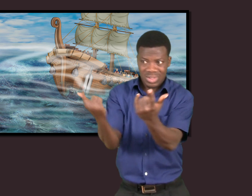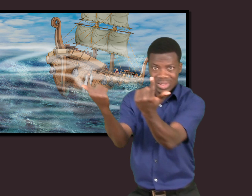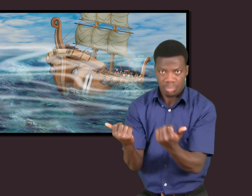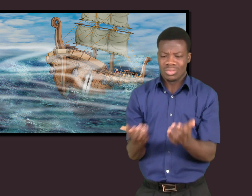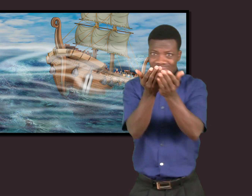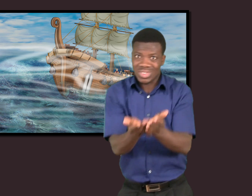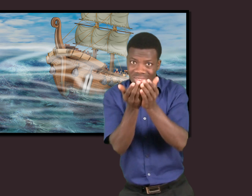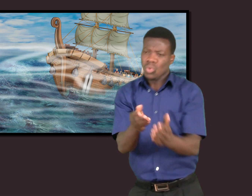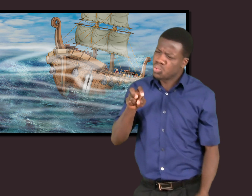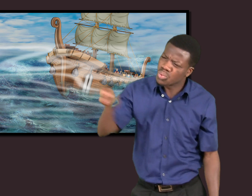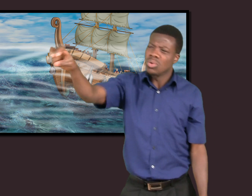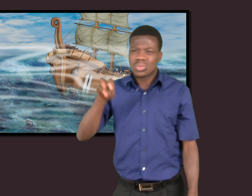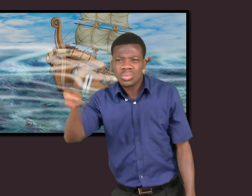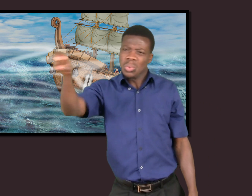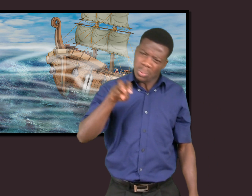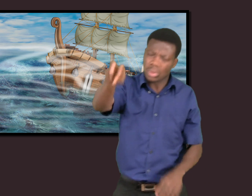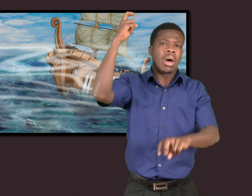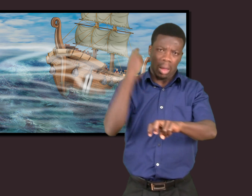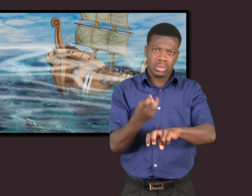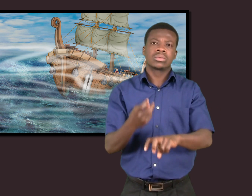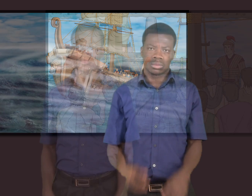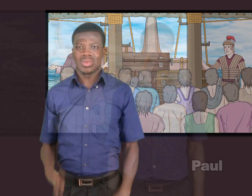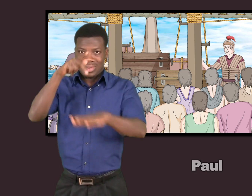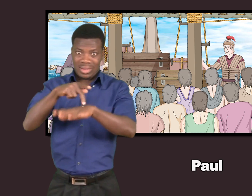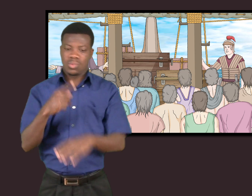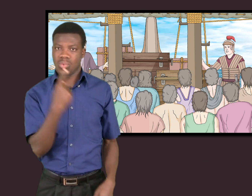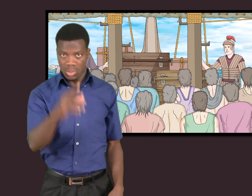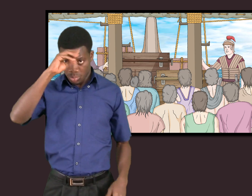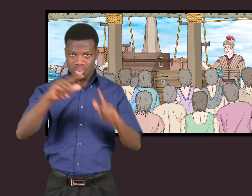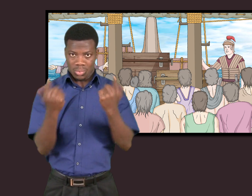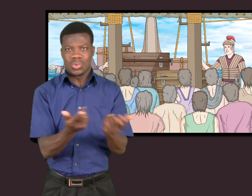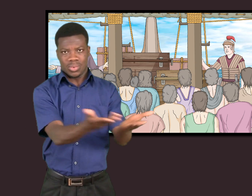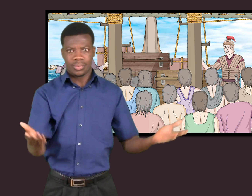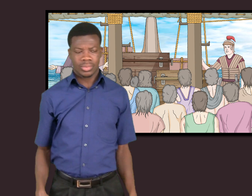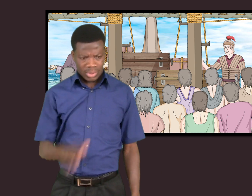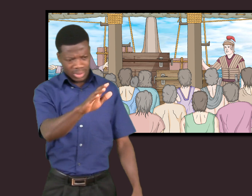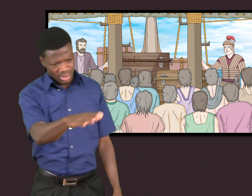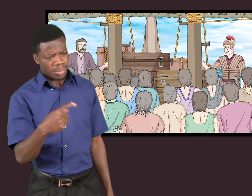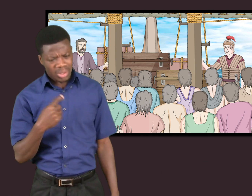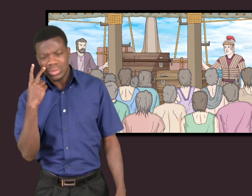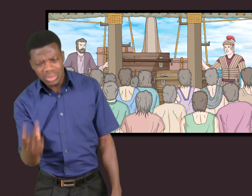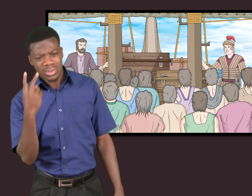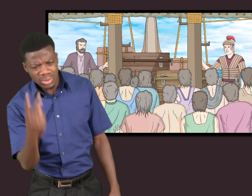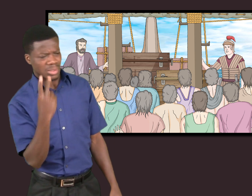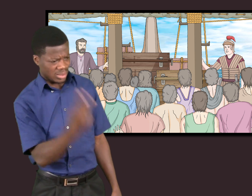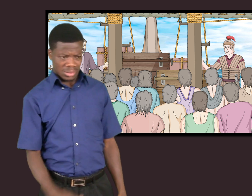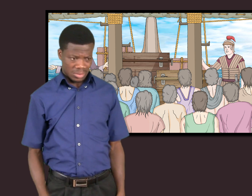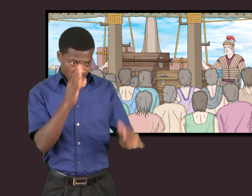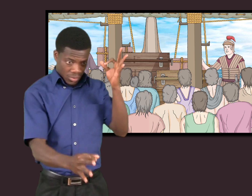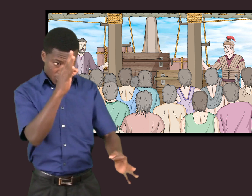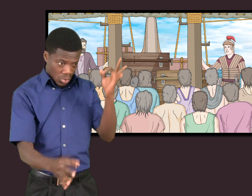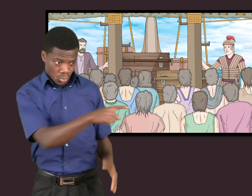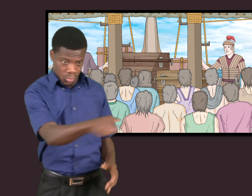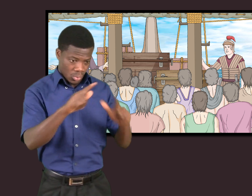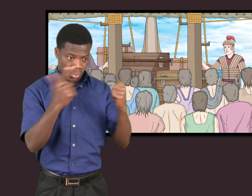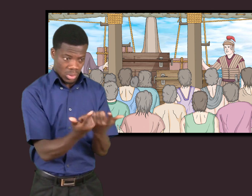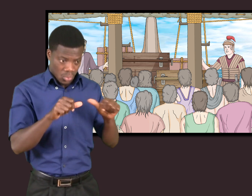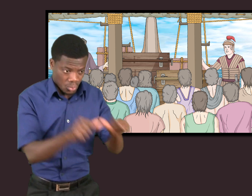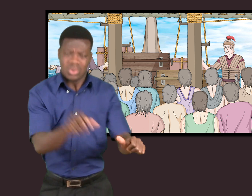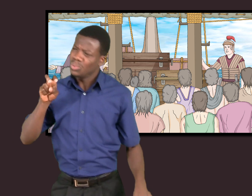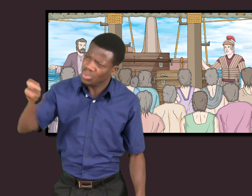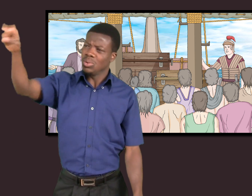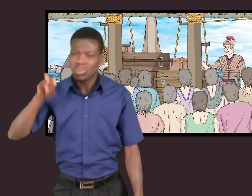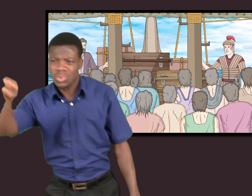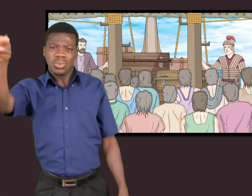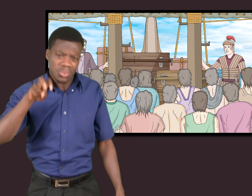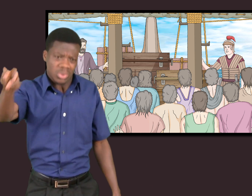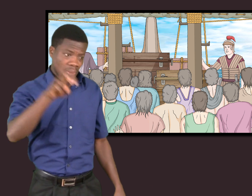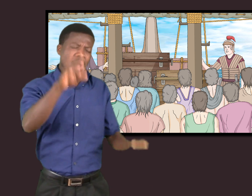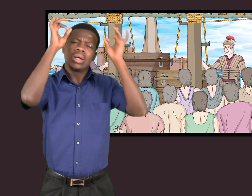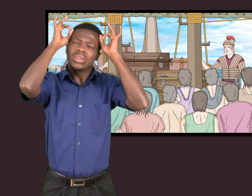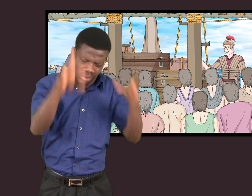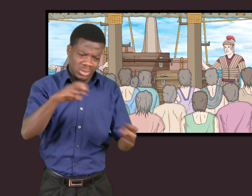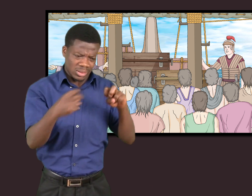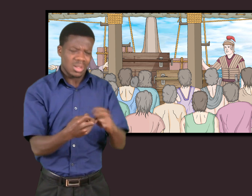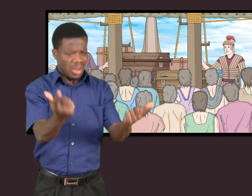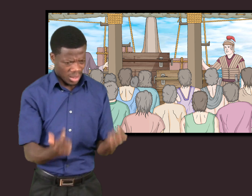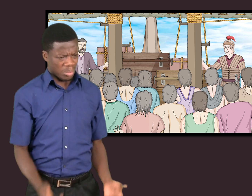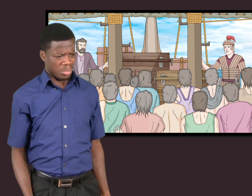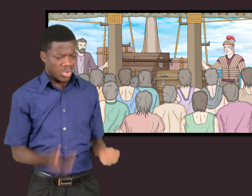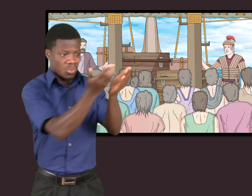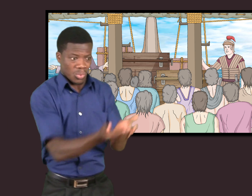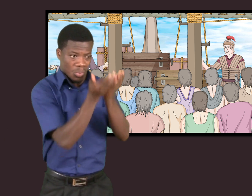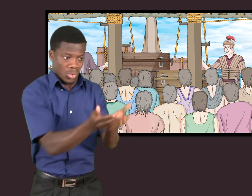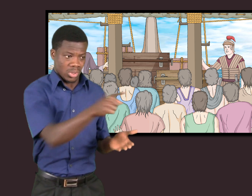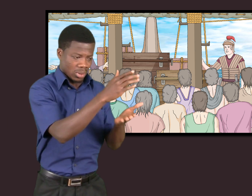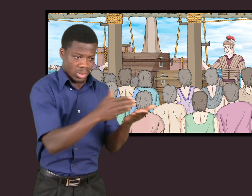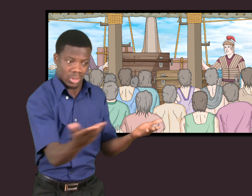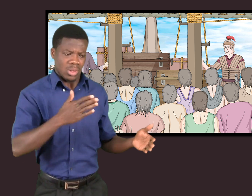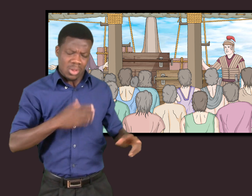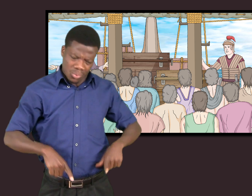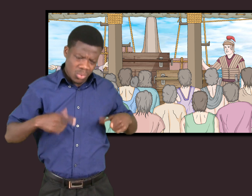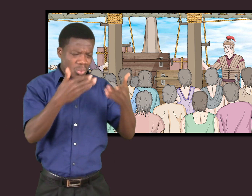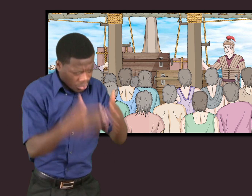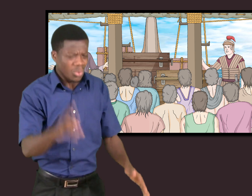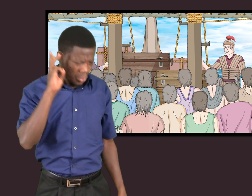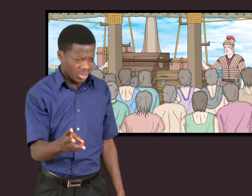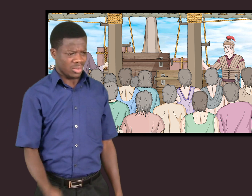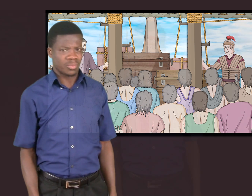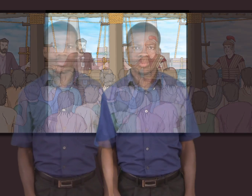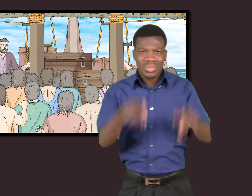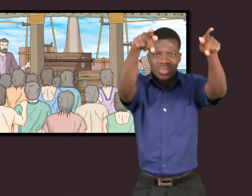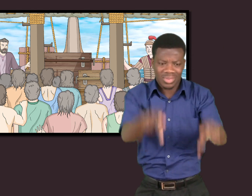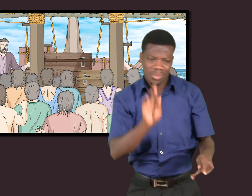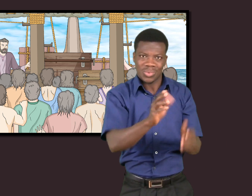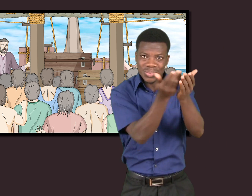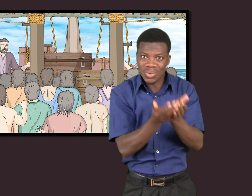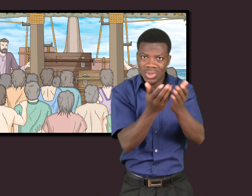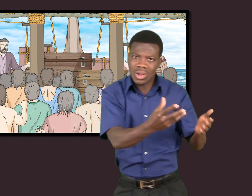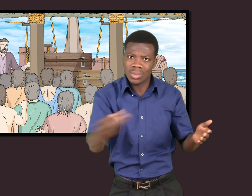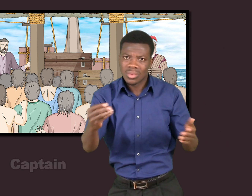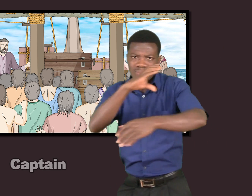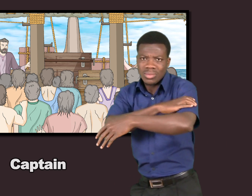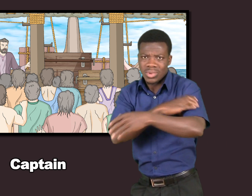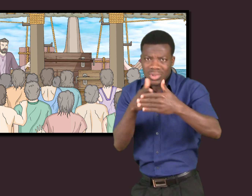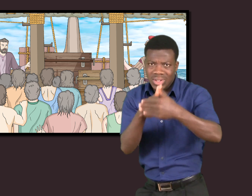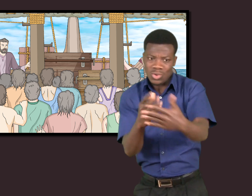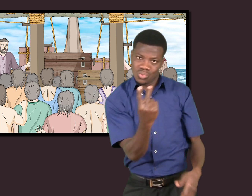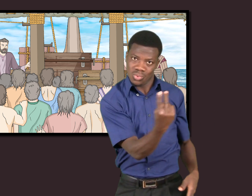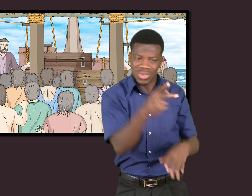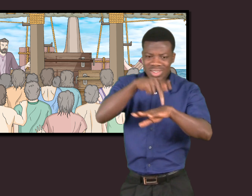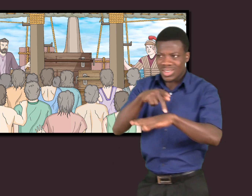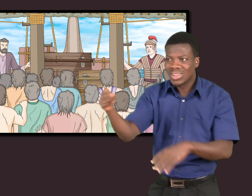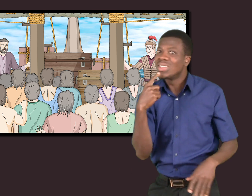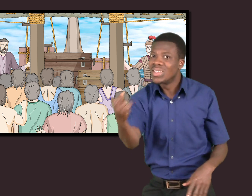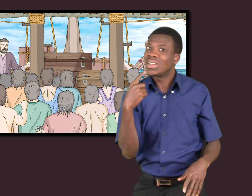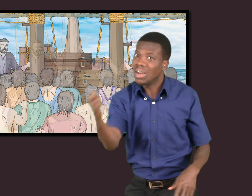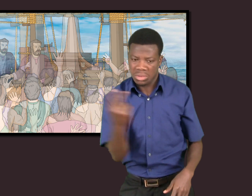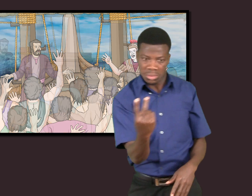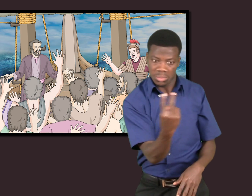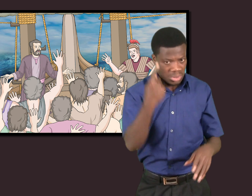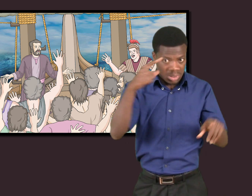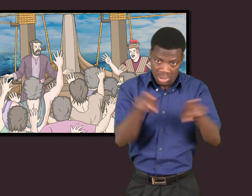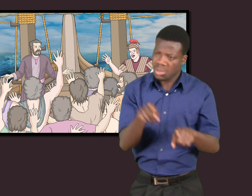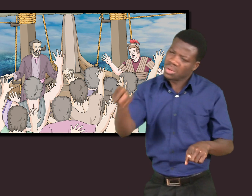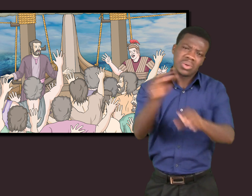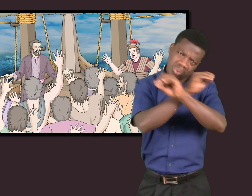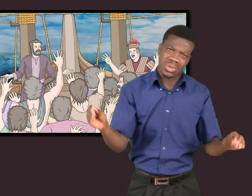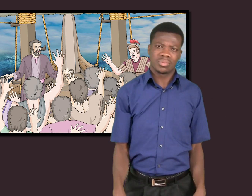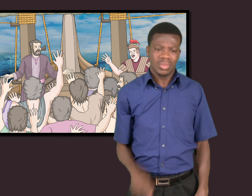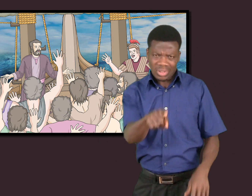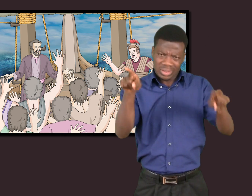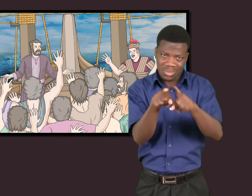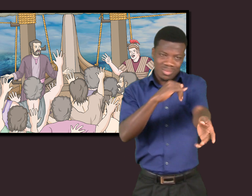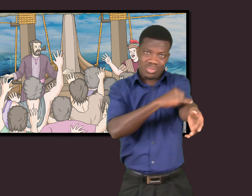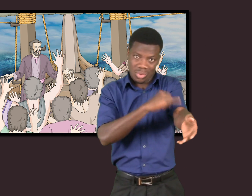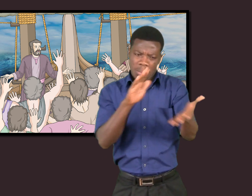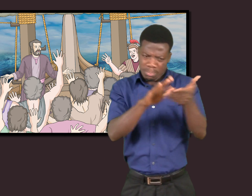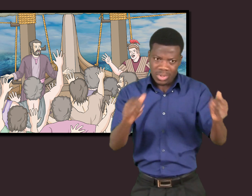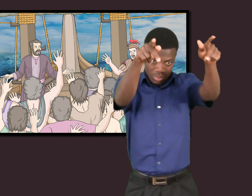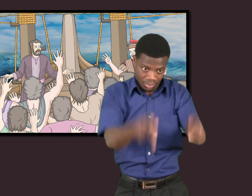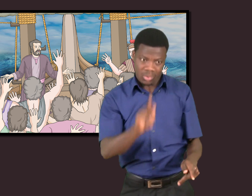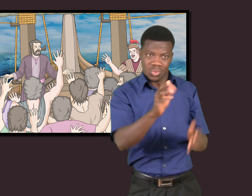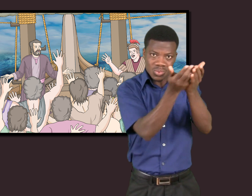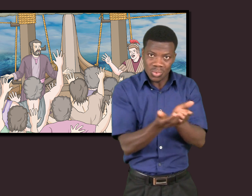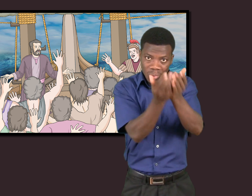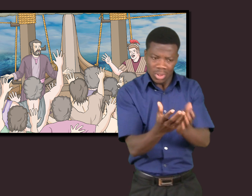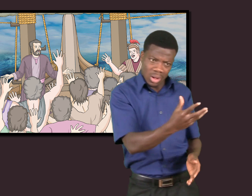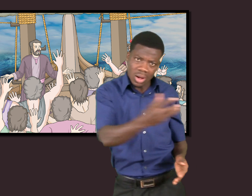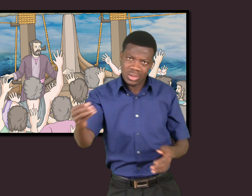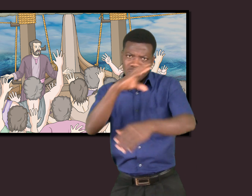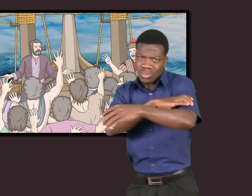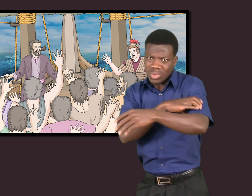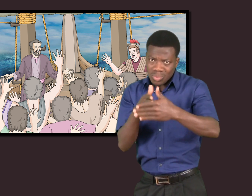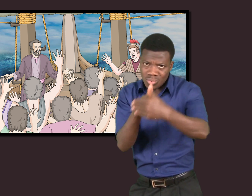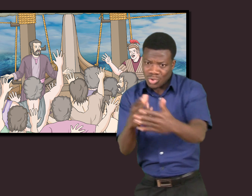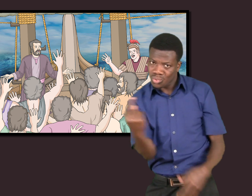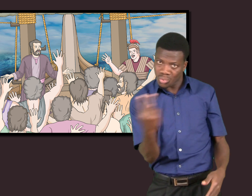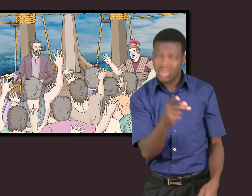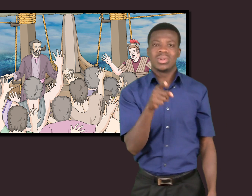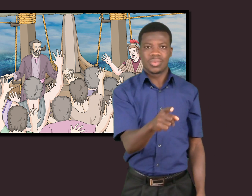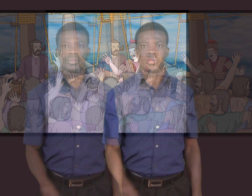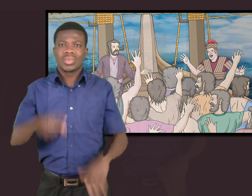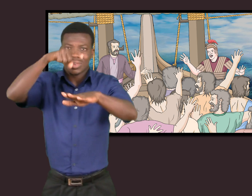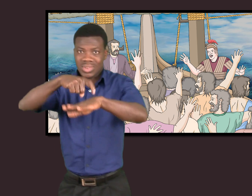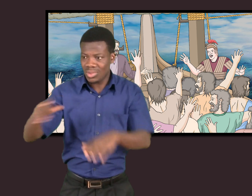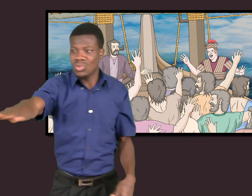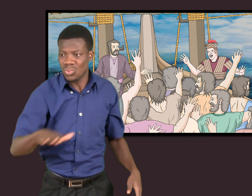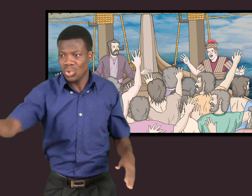So Paul advised them, “Men, I can see that our voyage will be filled with disaster and great loss, not only to ship and cargo, but to our own lives as well.”